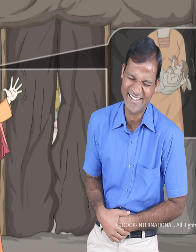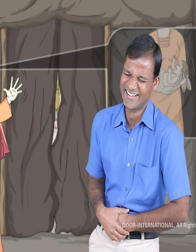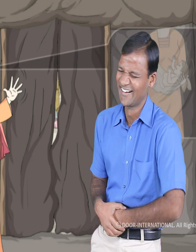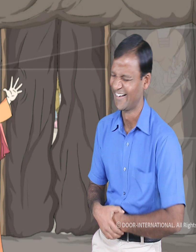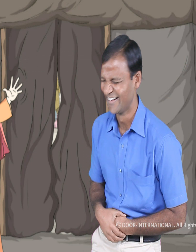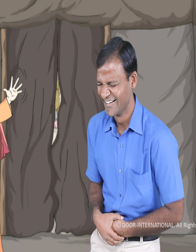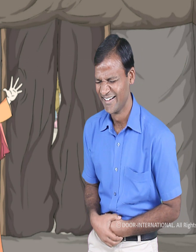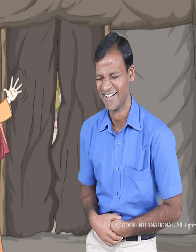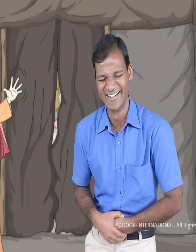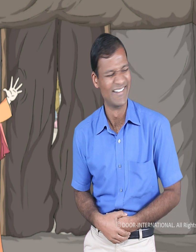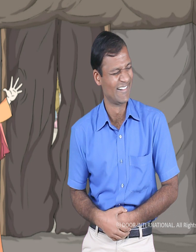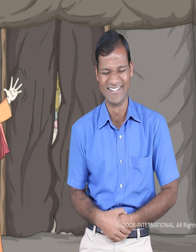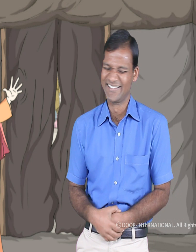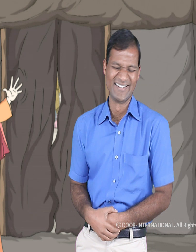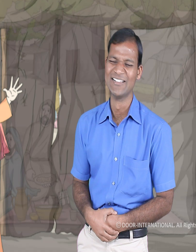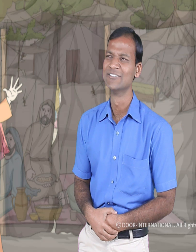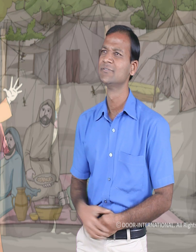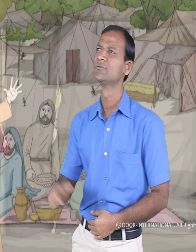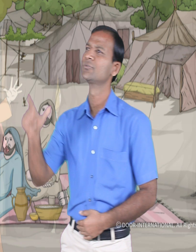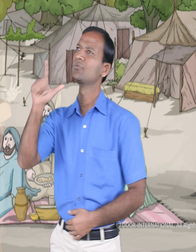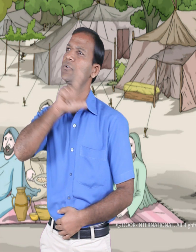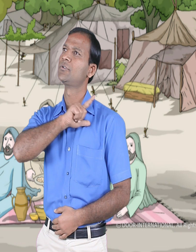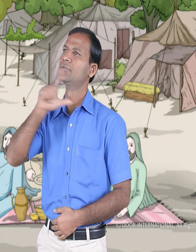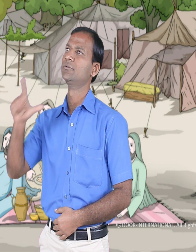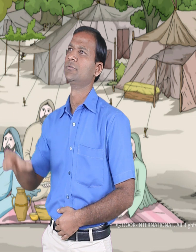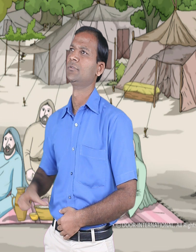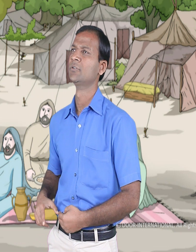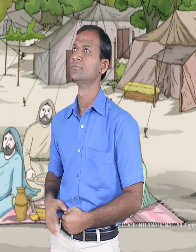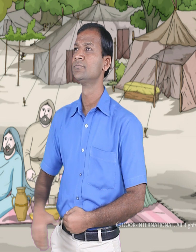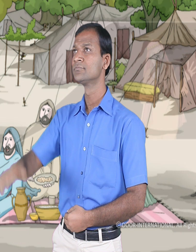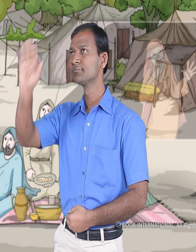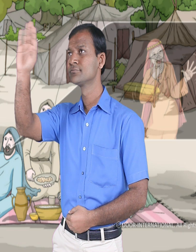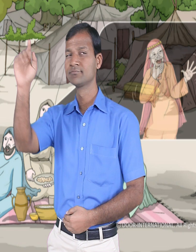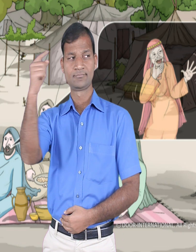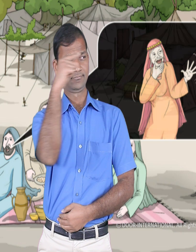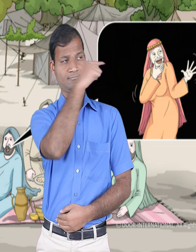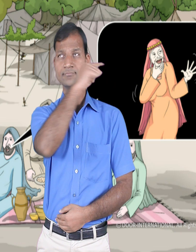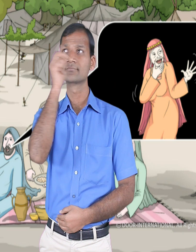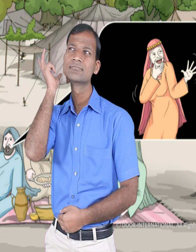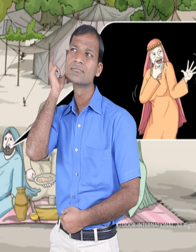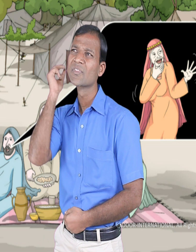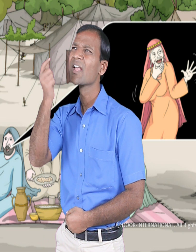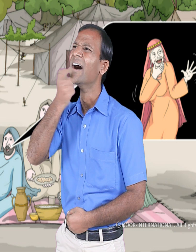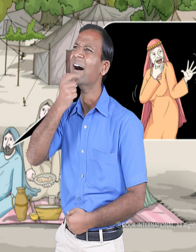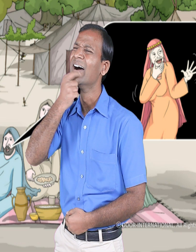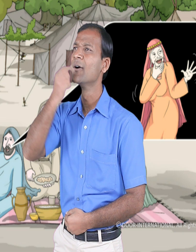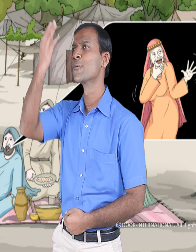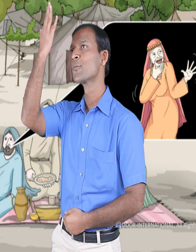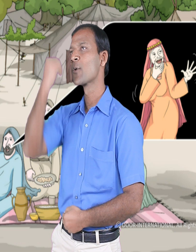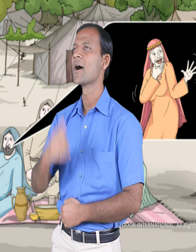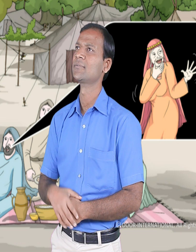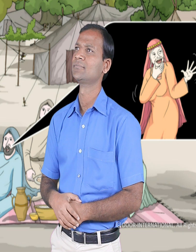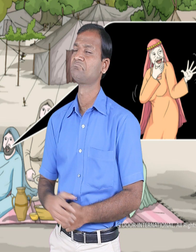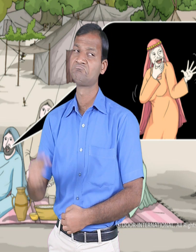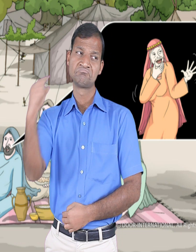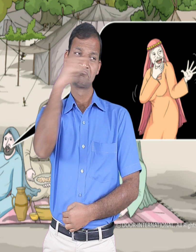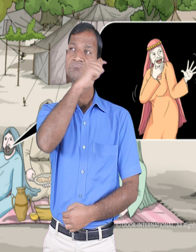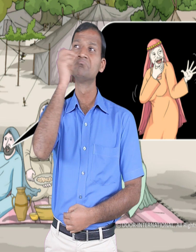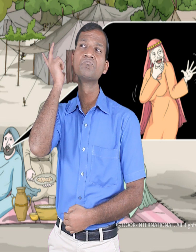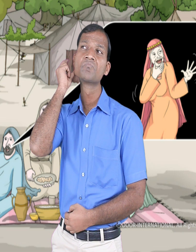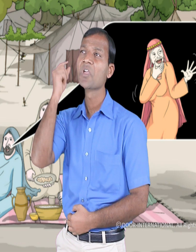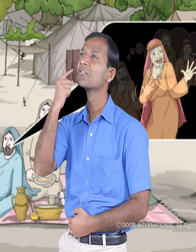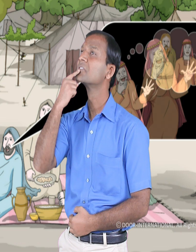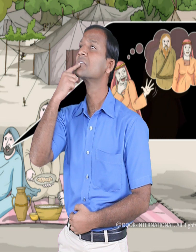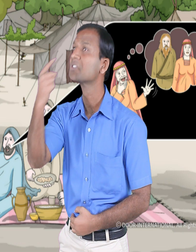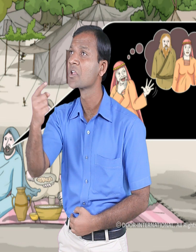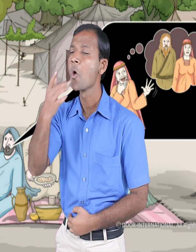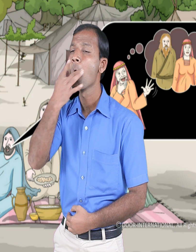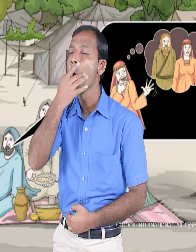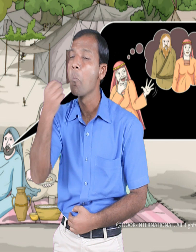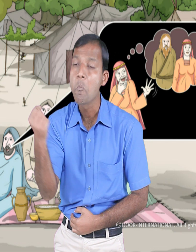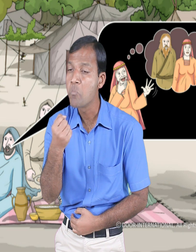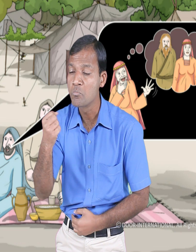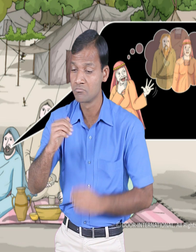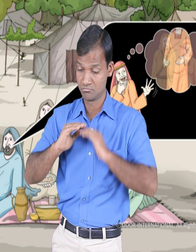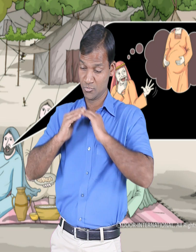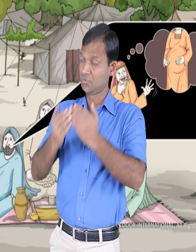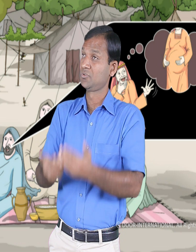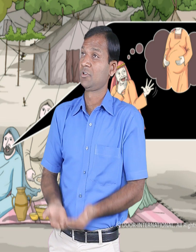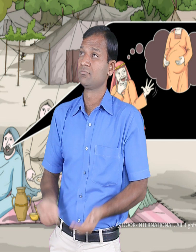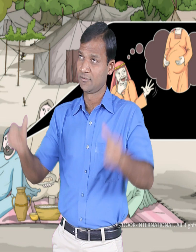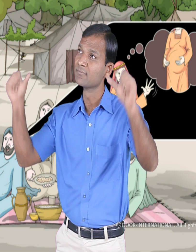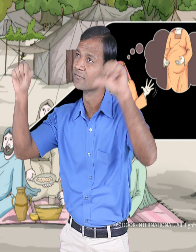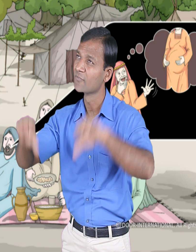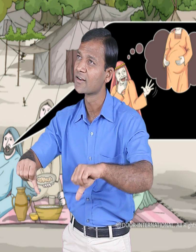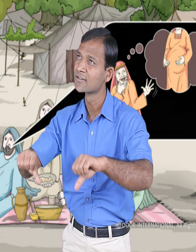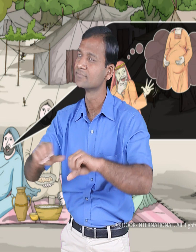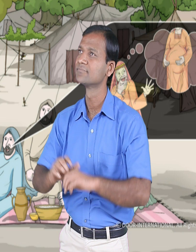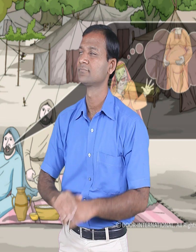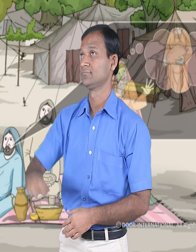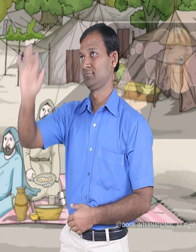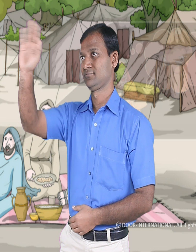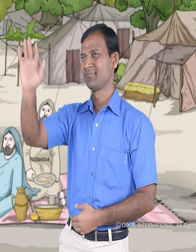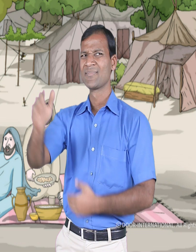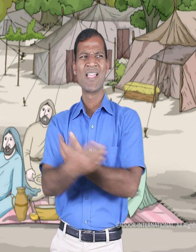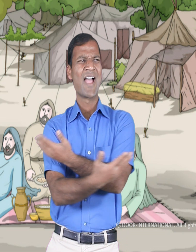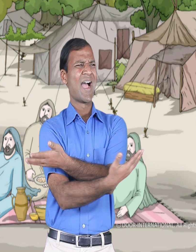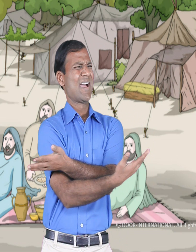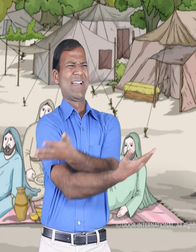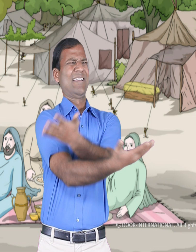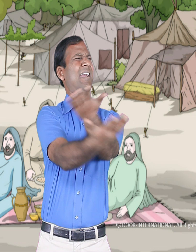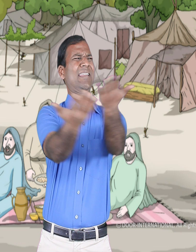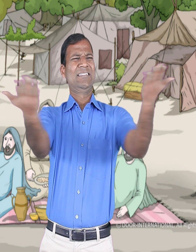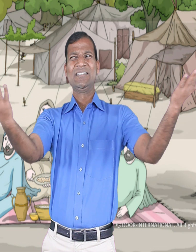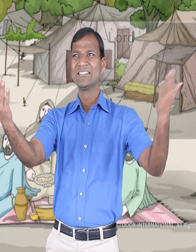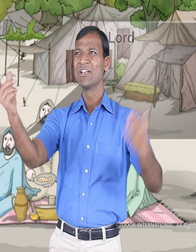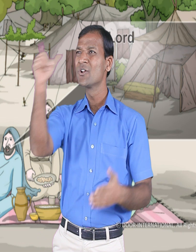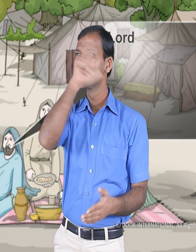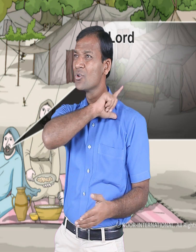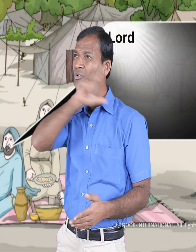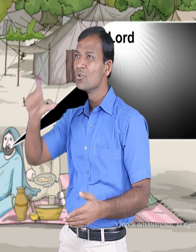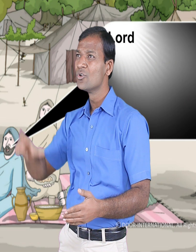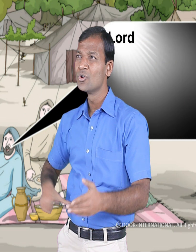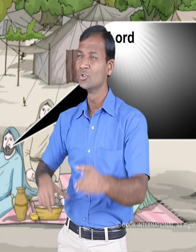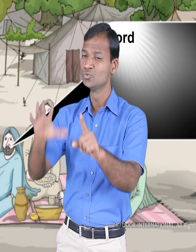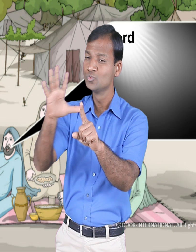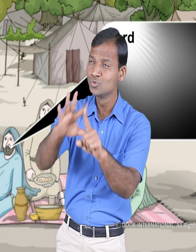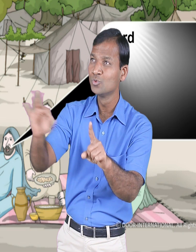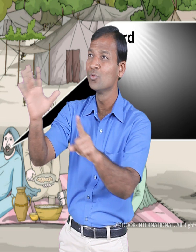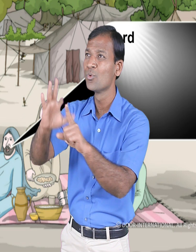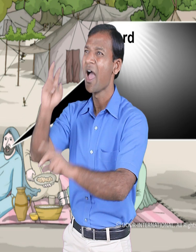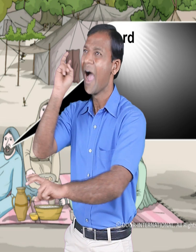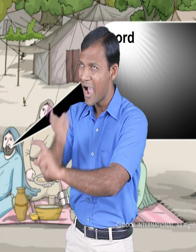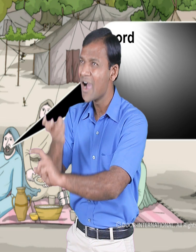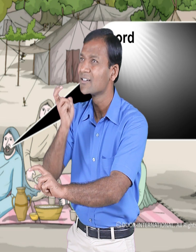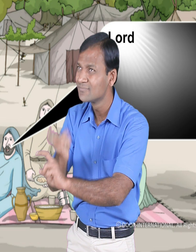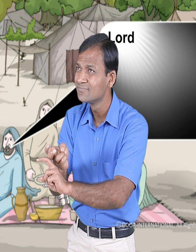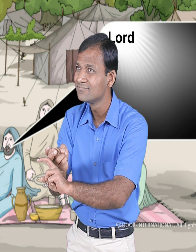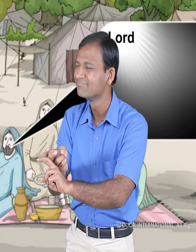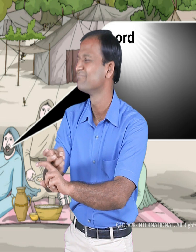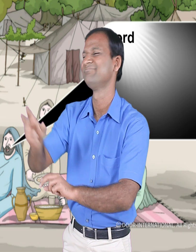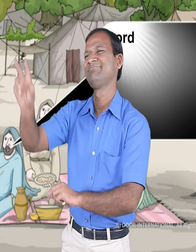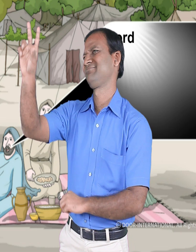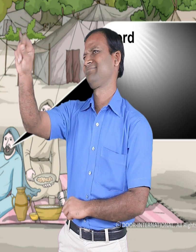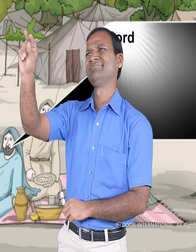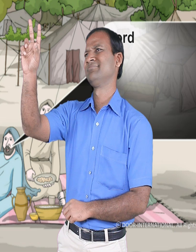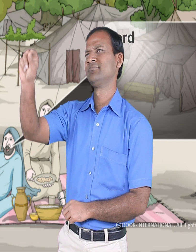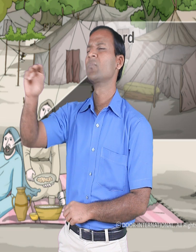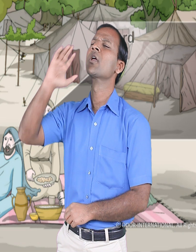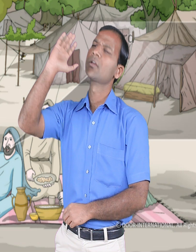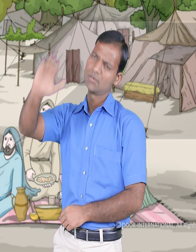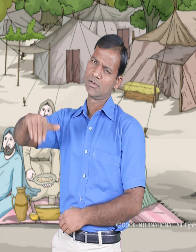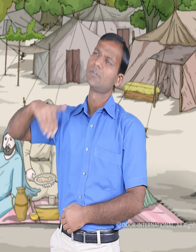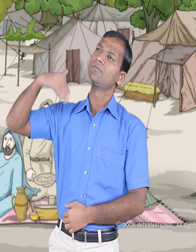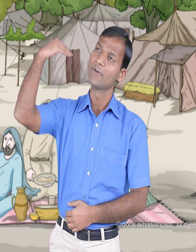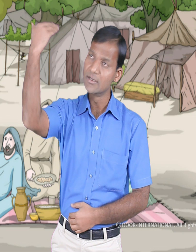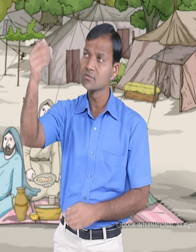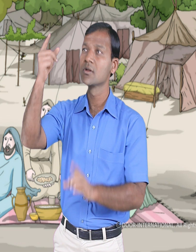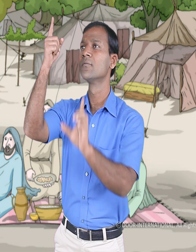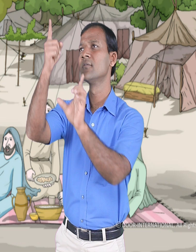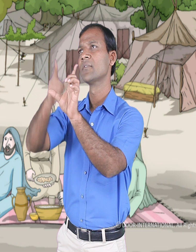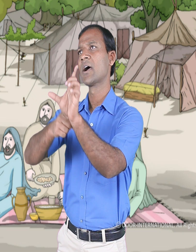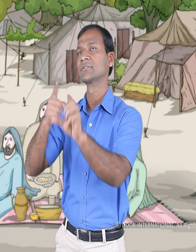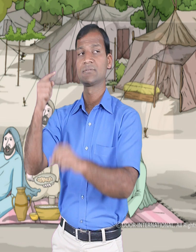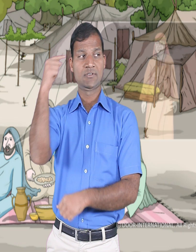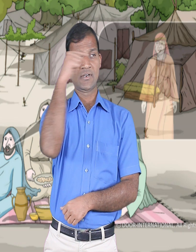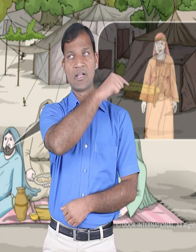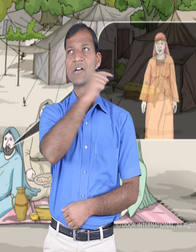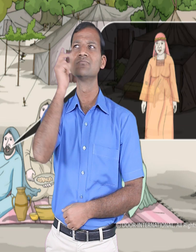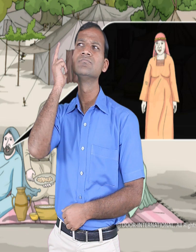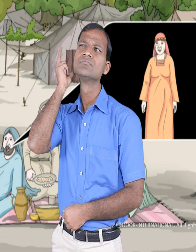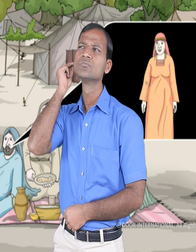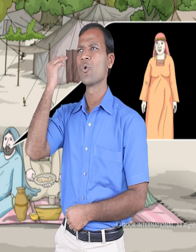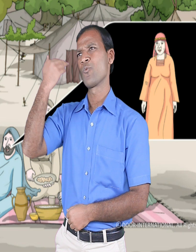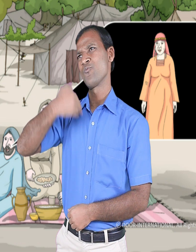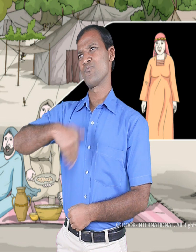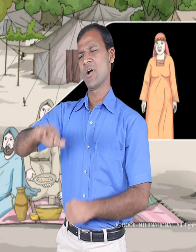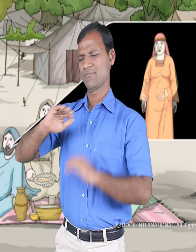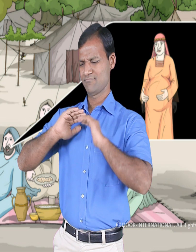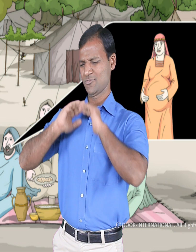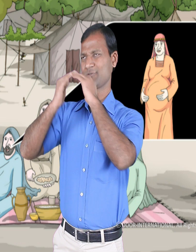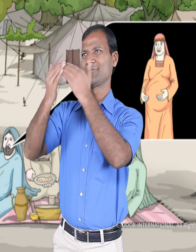And the LORD asked Abraham, “Why did Sarah laugh and say, ‘Can I really bear a child when I am old?’ Is anything too difficult for the LORD?